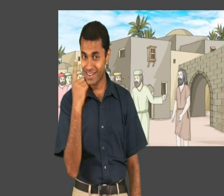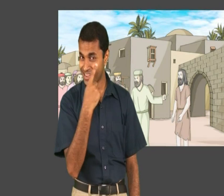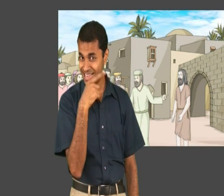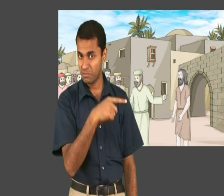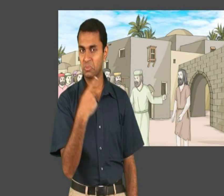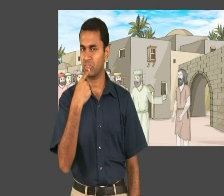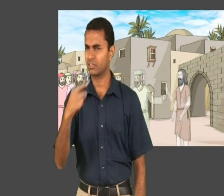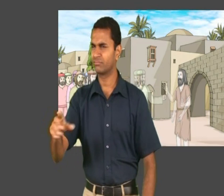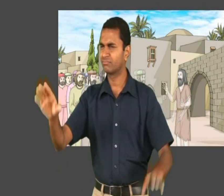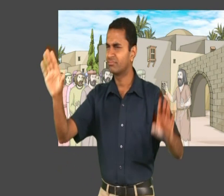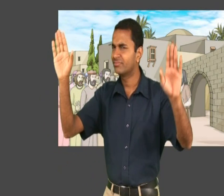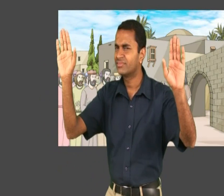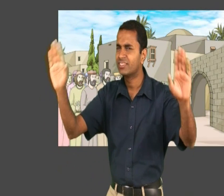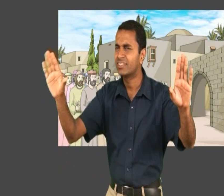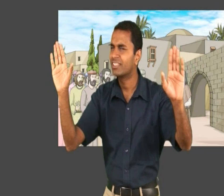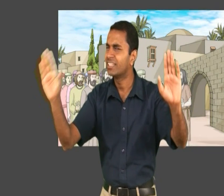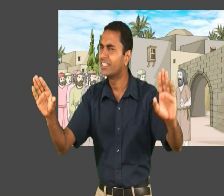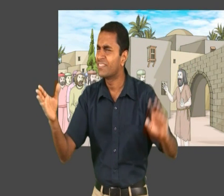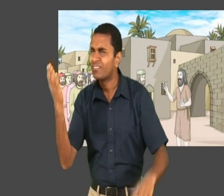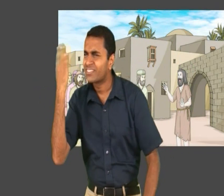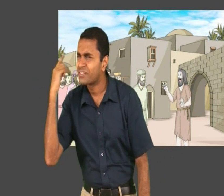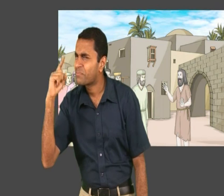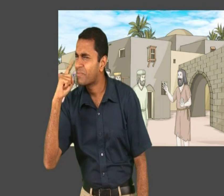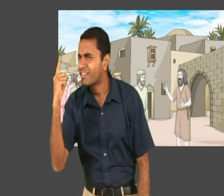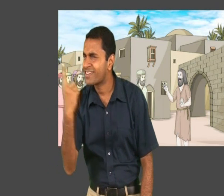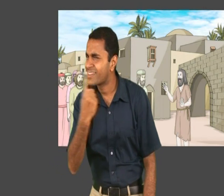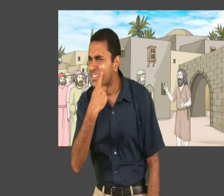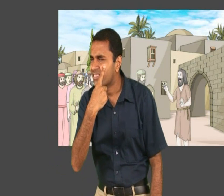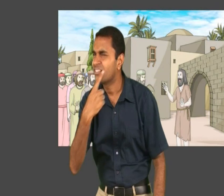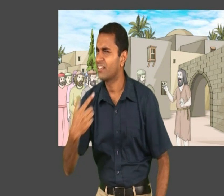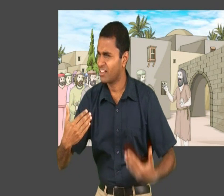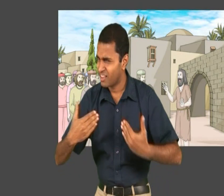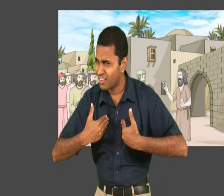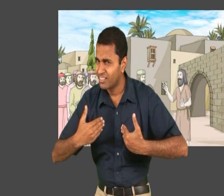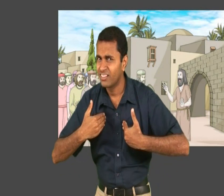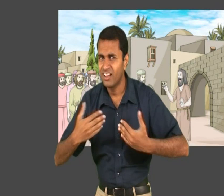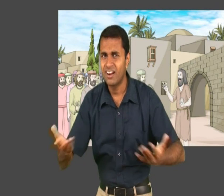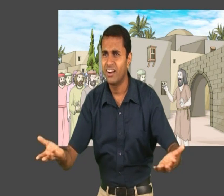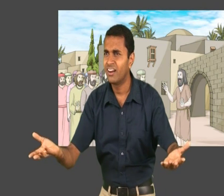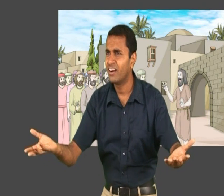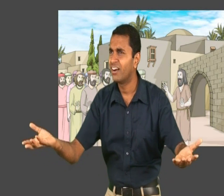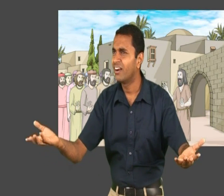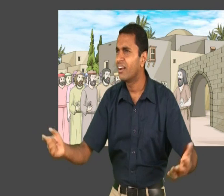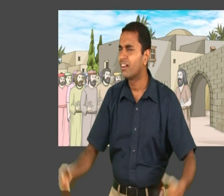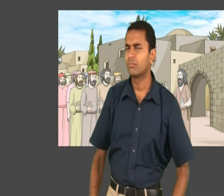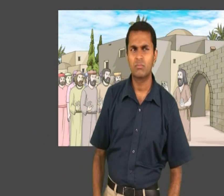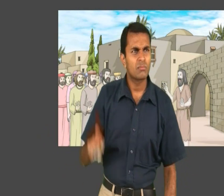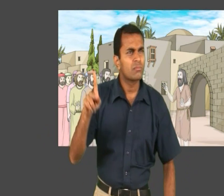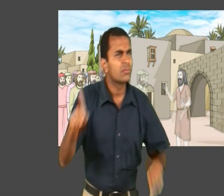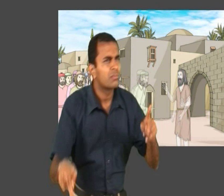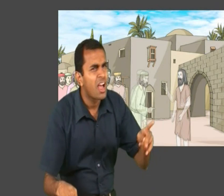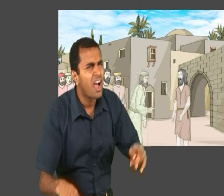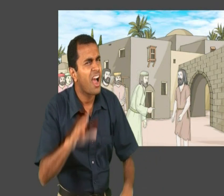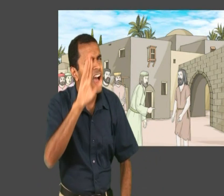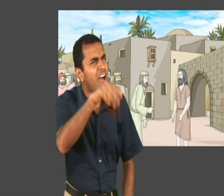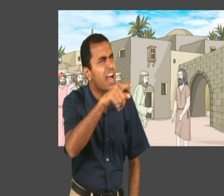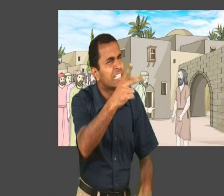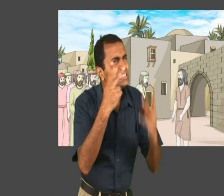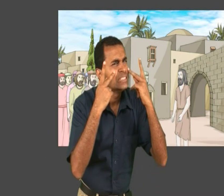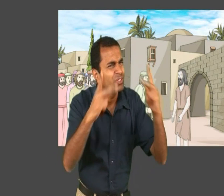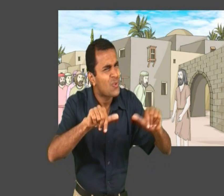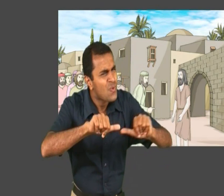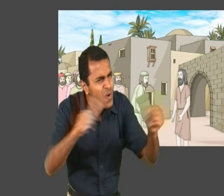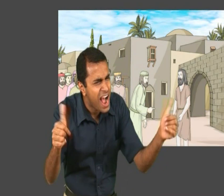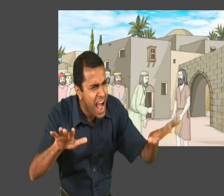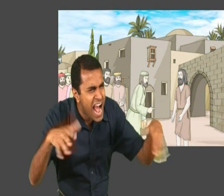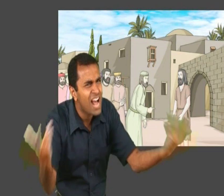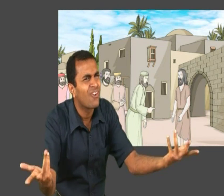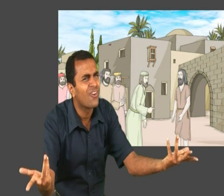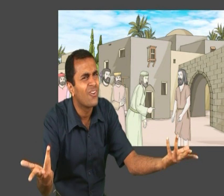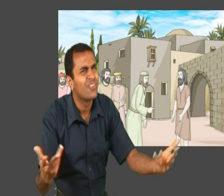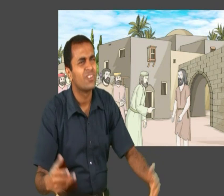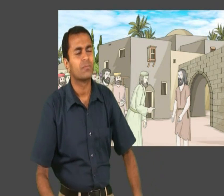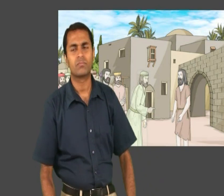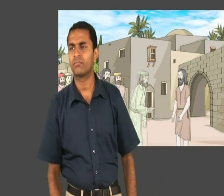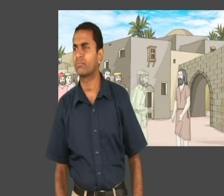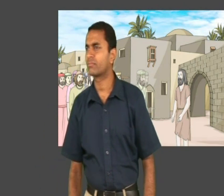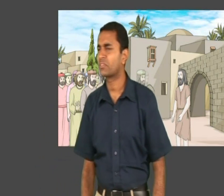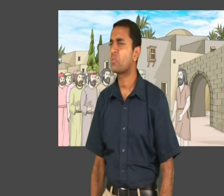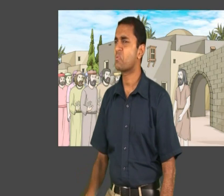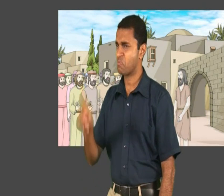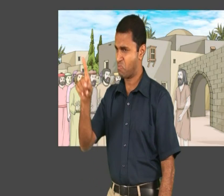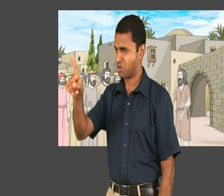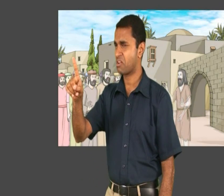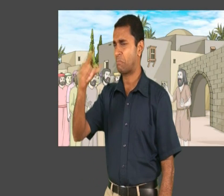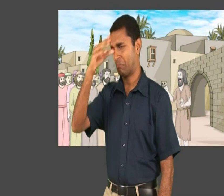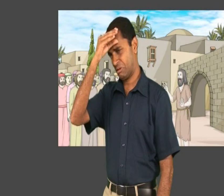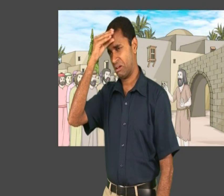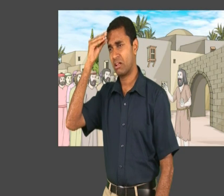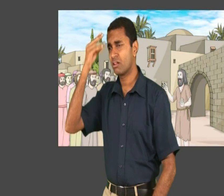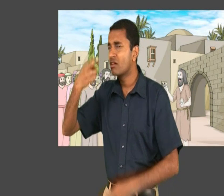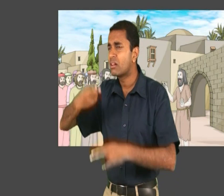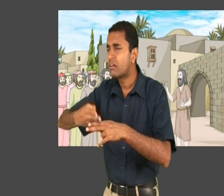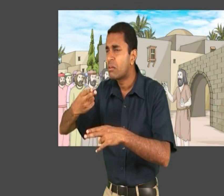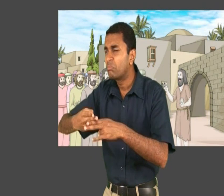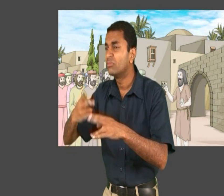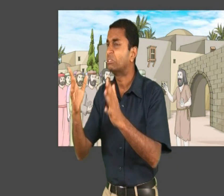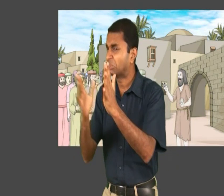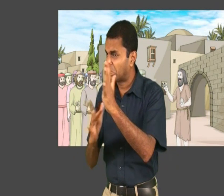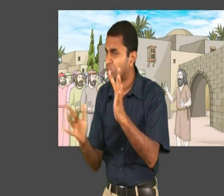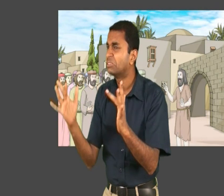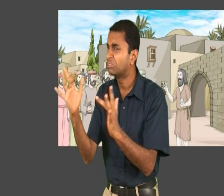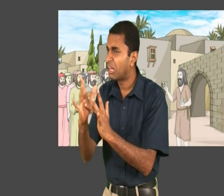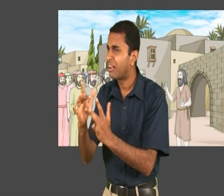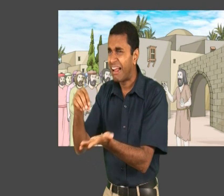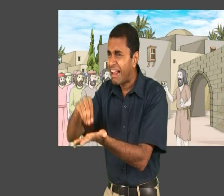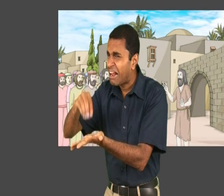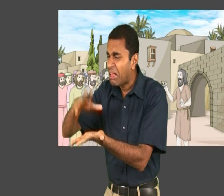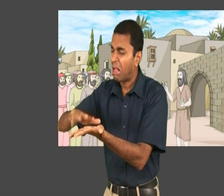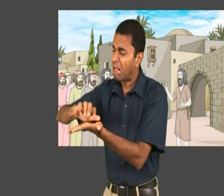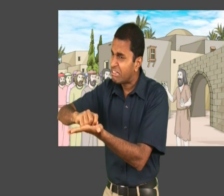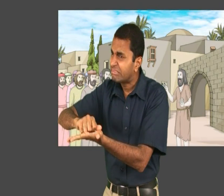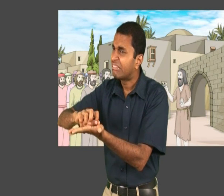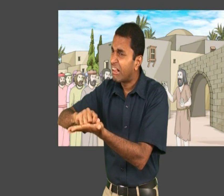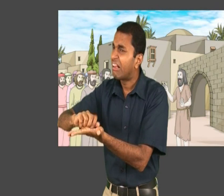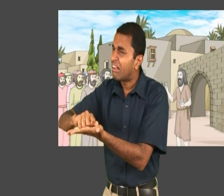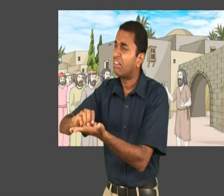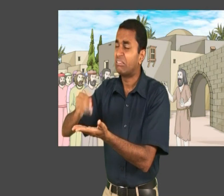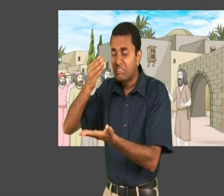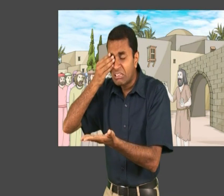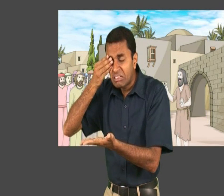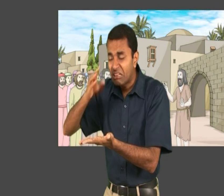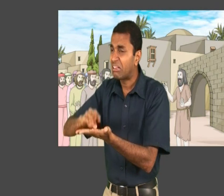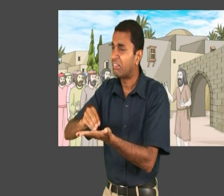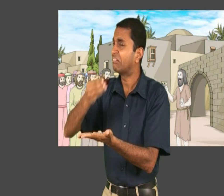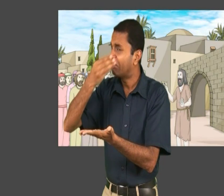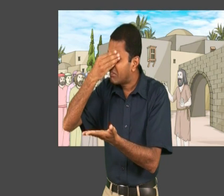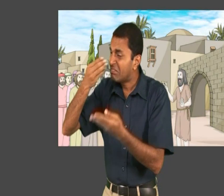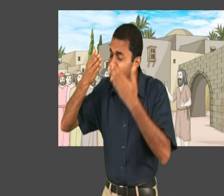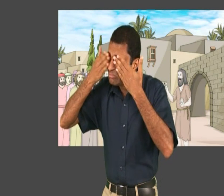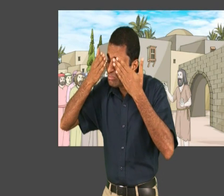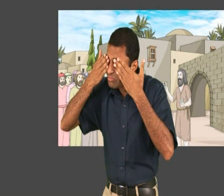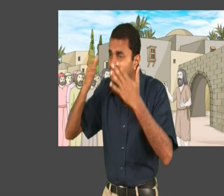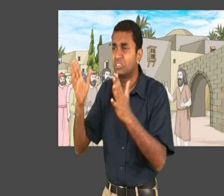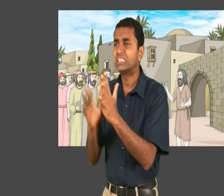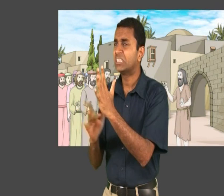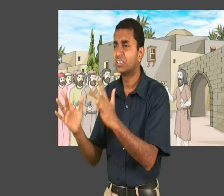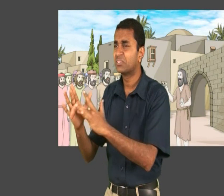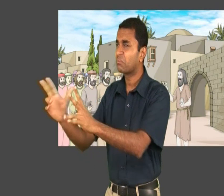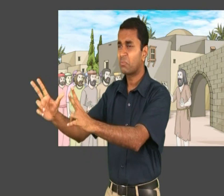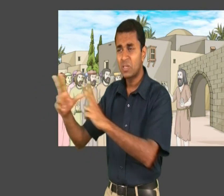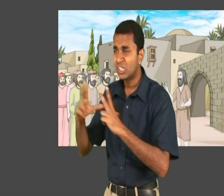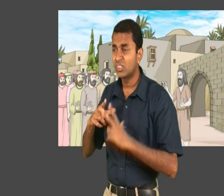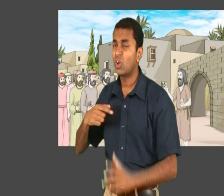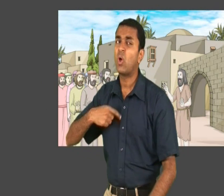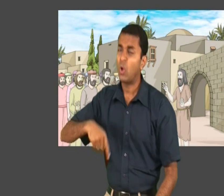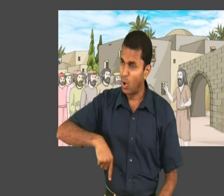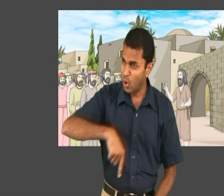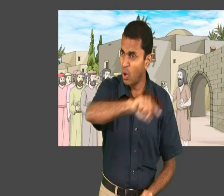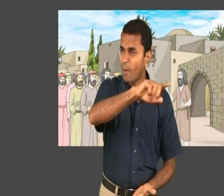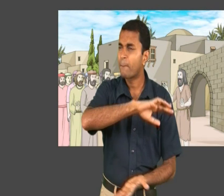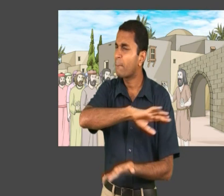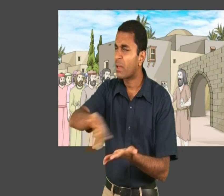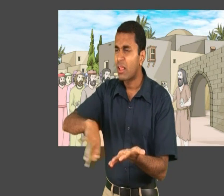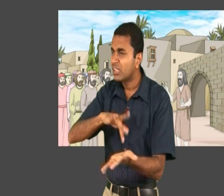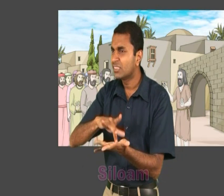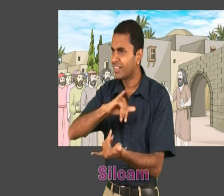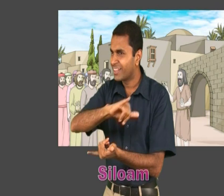But the man kept saying, “I am the one.” “How then were your eyes opened?” they asked.